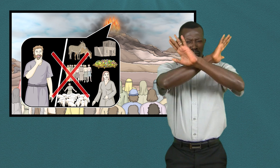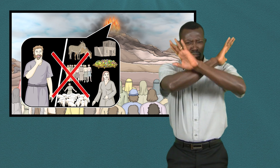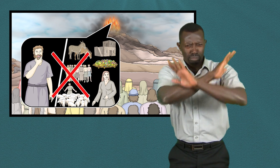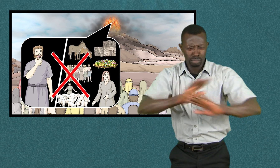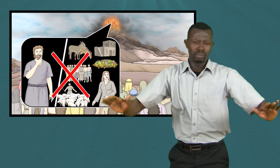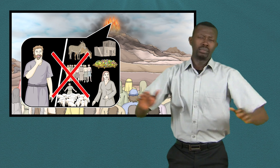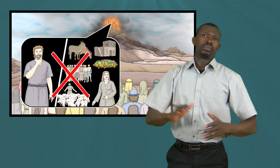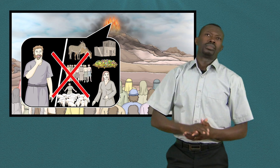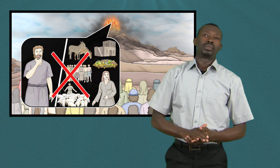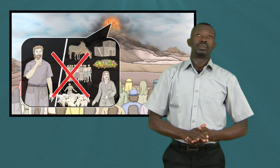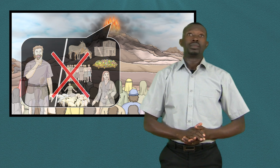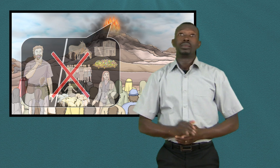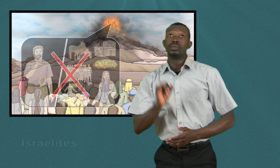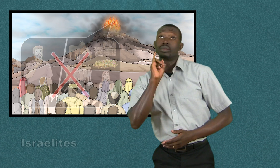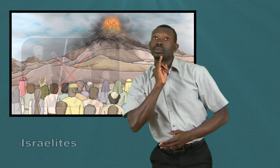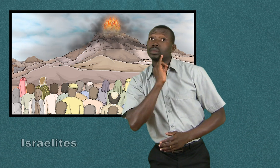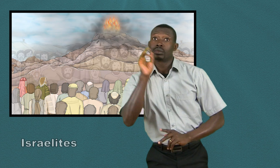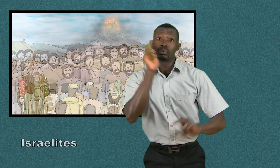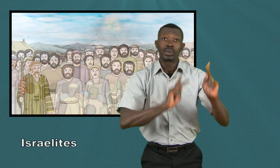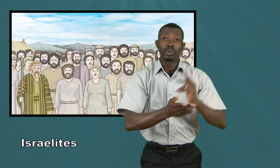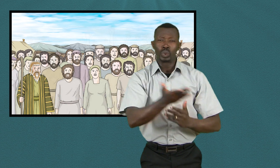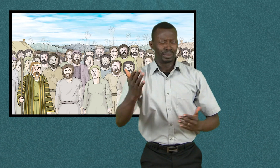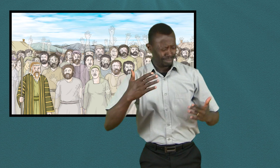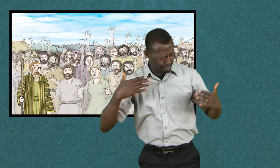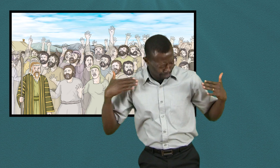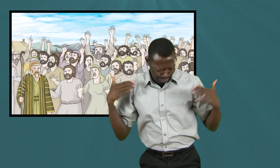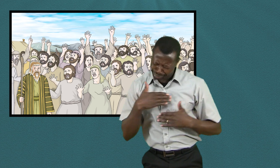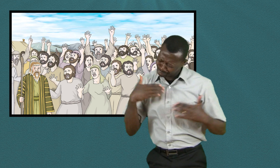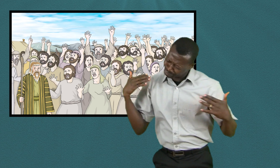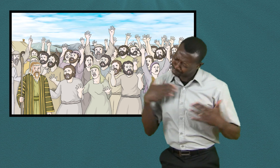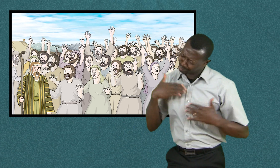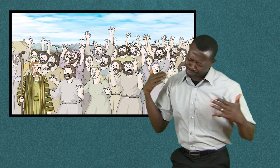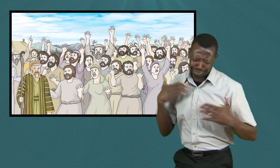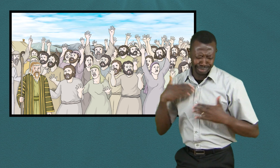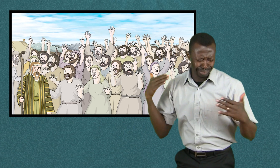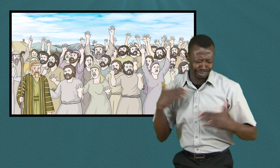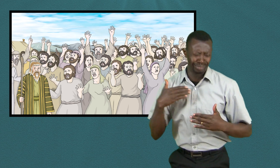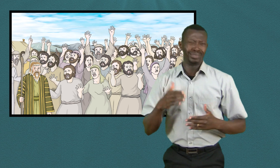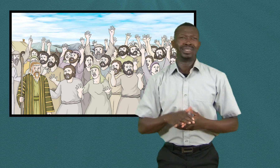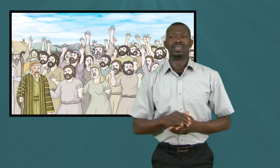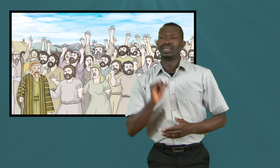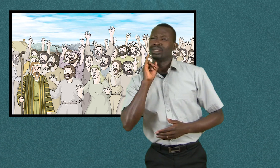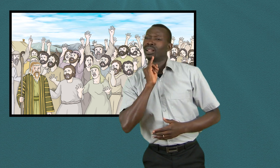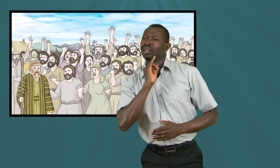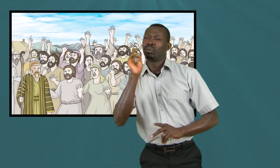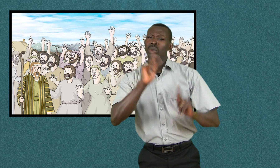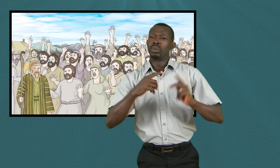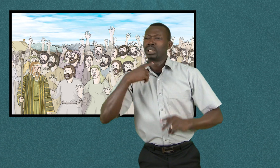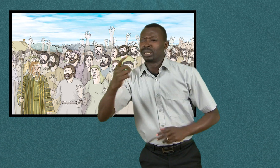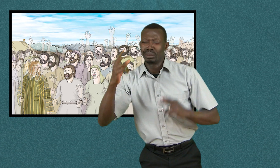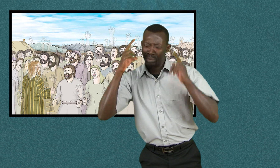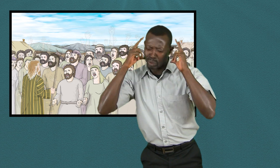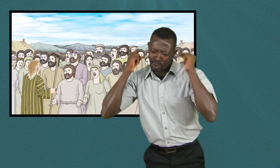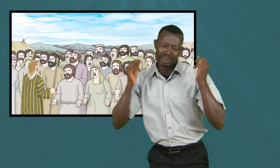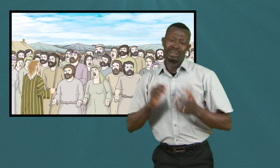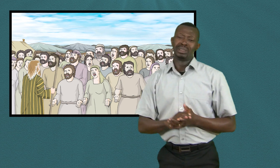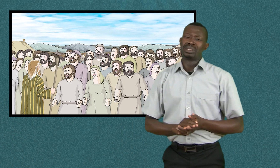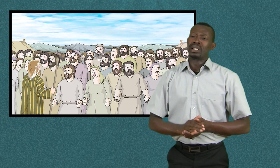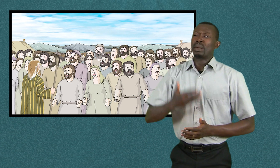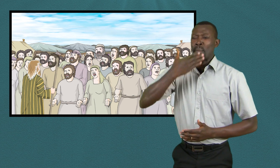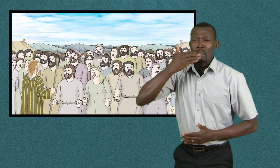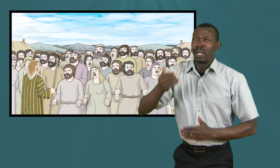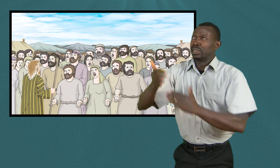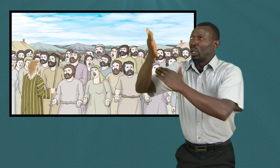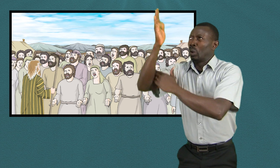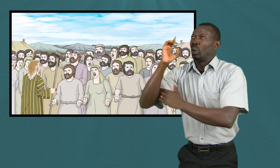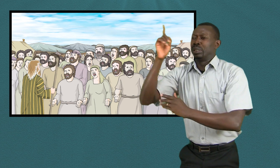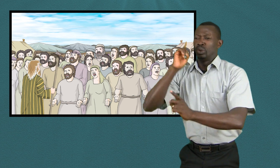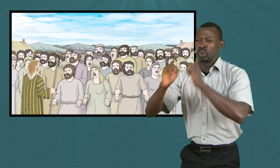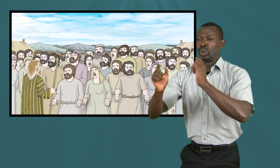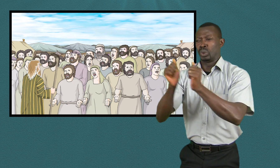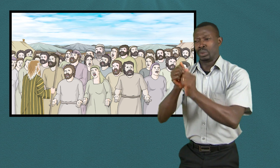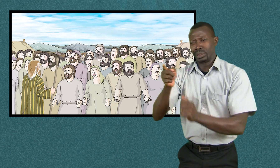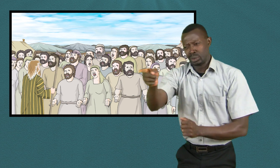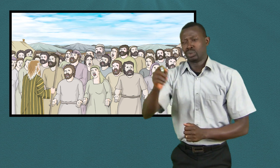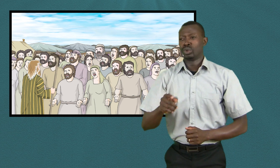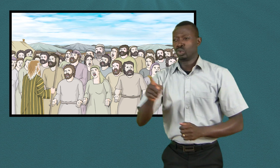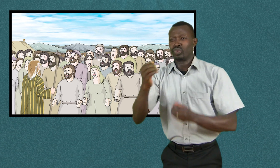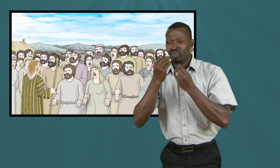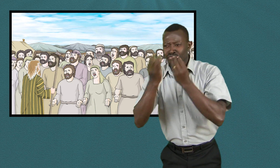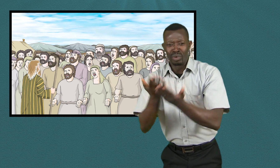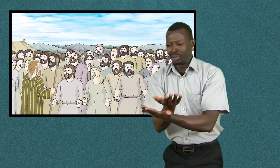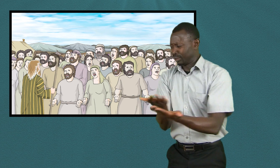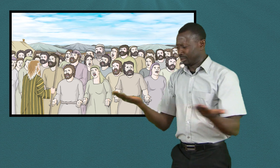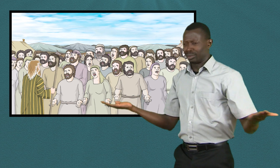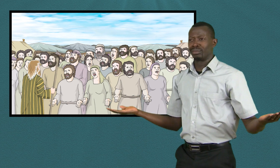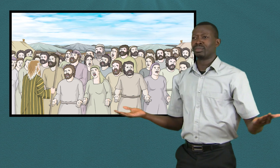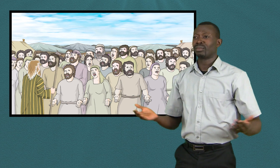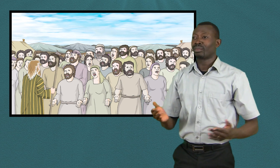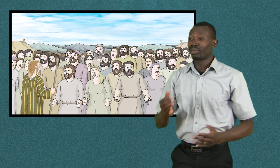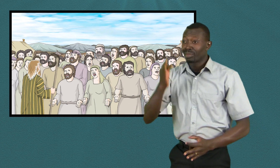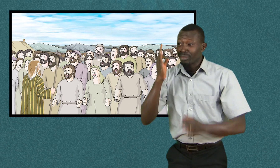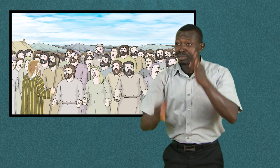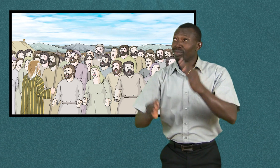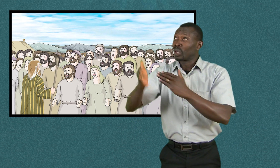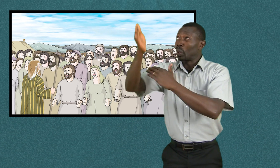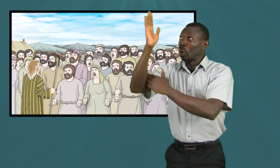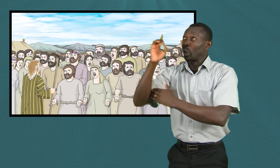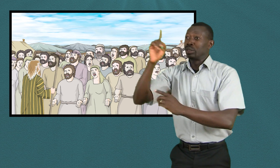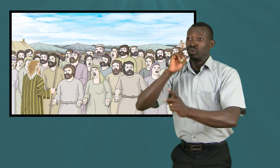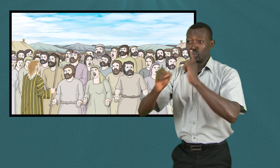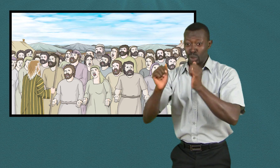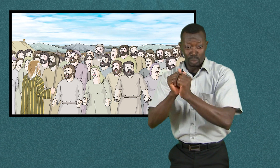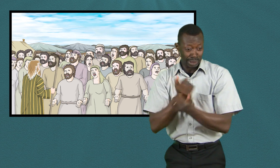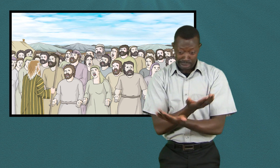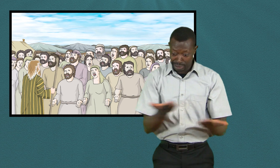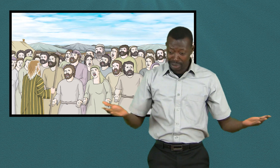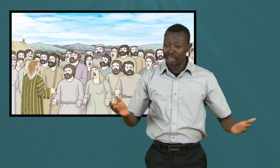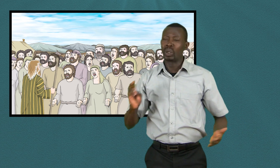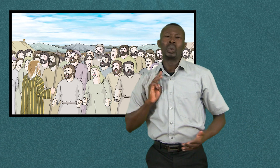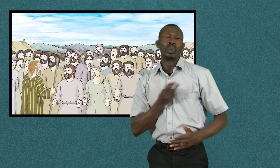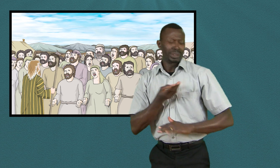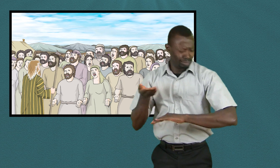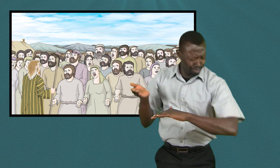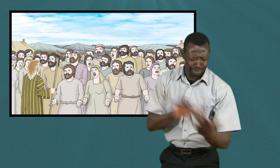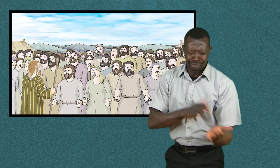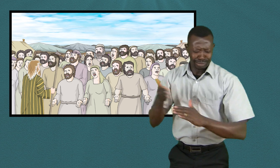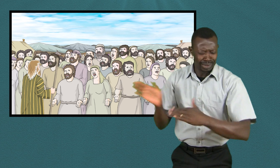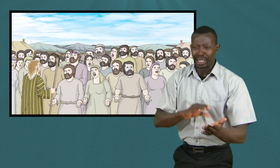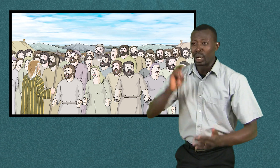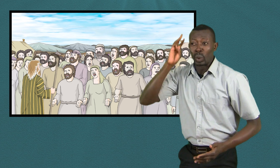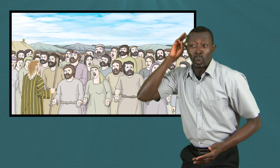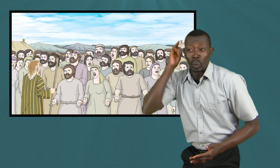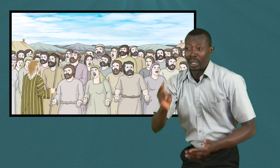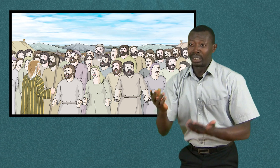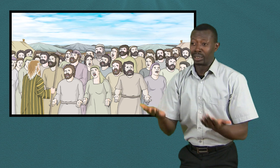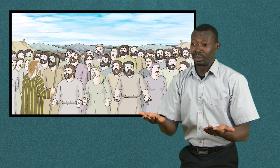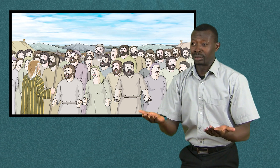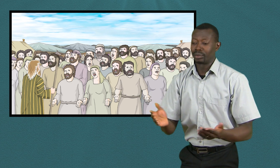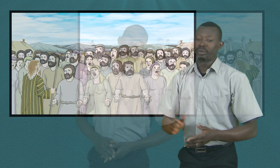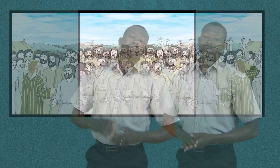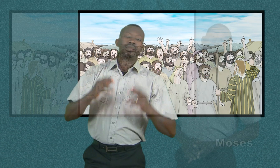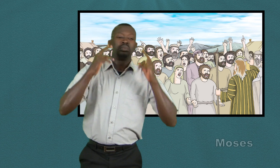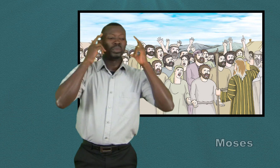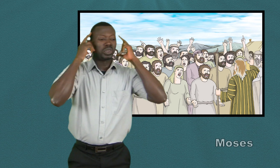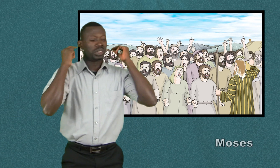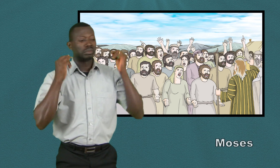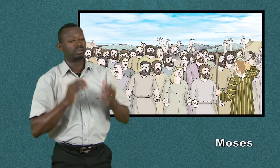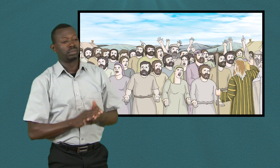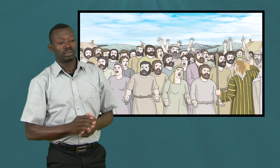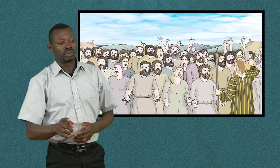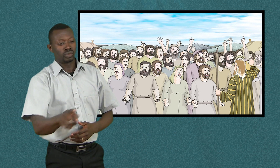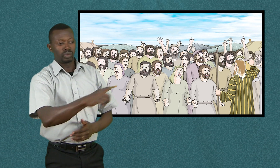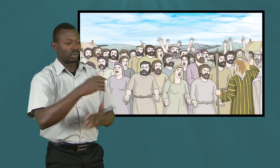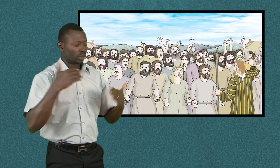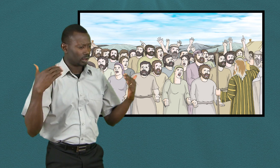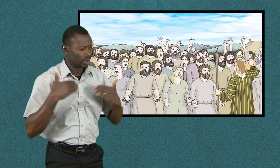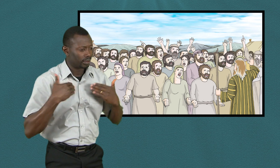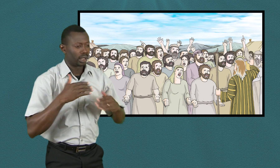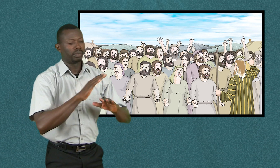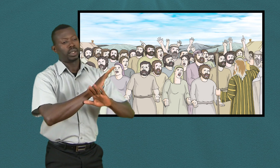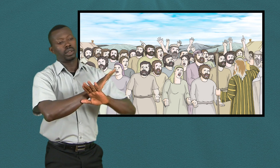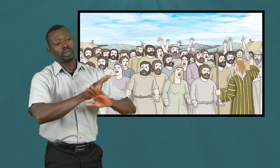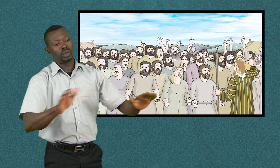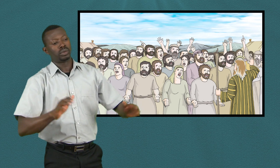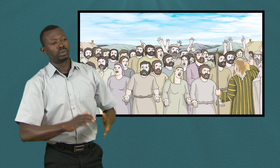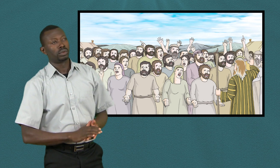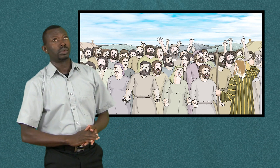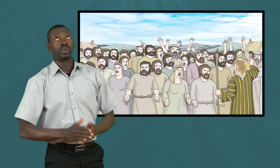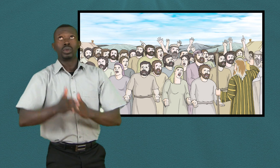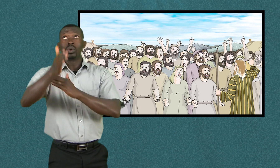When all the people witnessed the thunder and lightning, the sounding of the ram’s horn, and the mountain enveloped in smoke, they trembled and stood at a distance. “Speak to us yourself and we will listen,” they said to Moses.